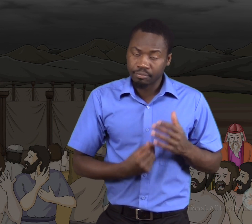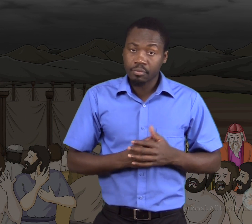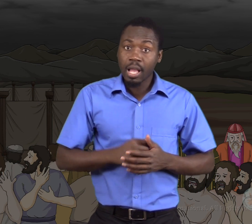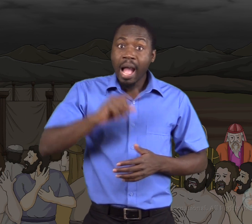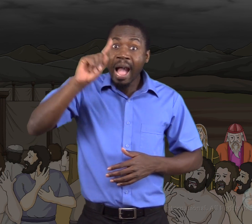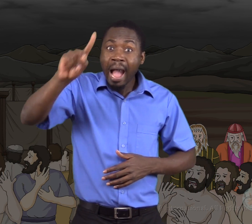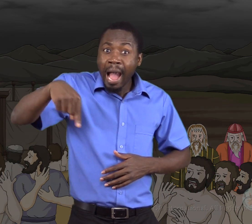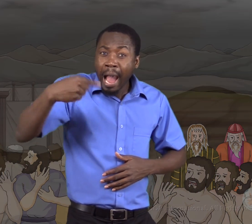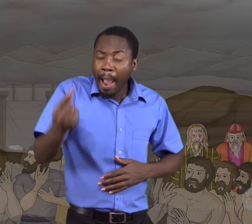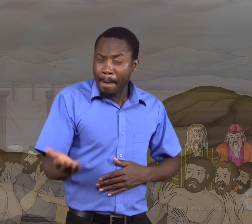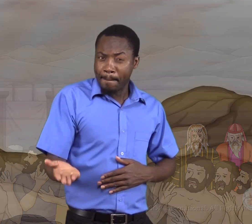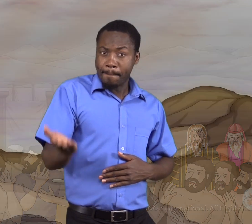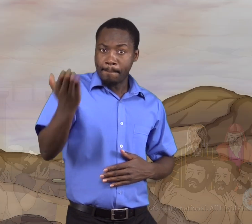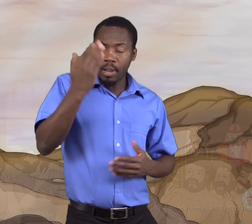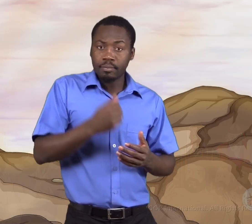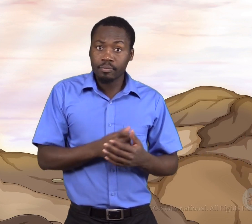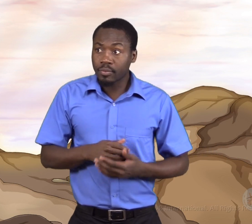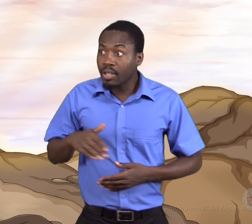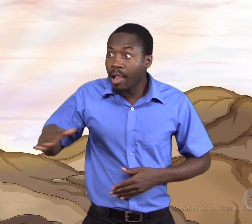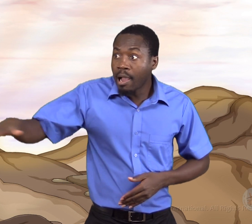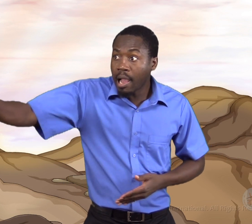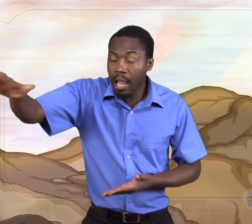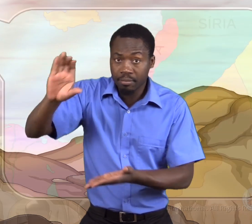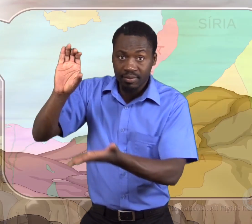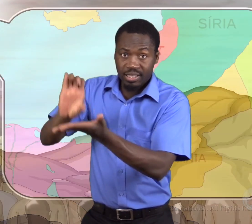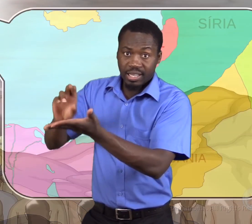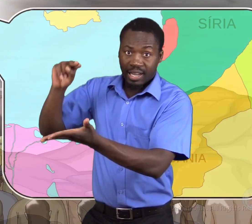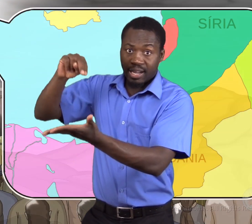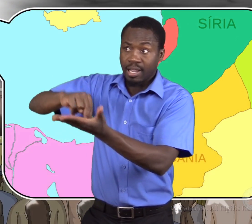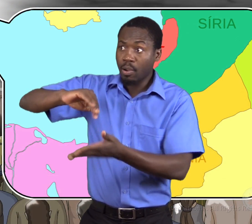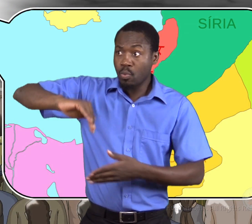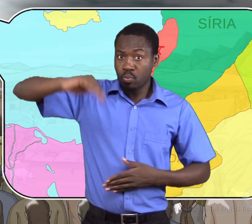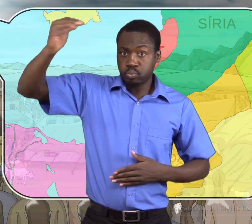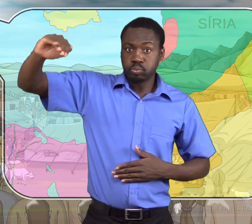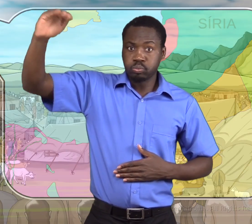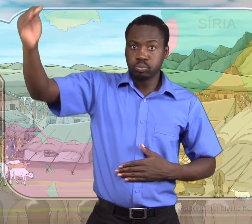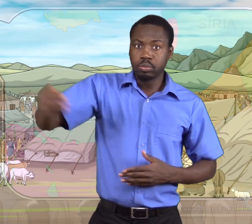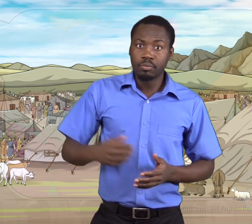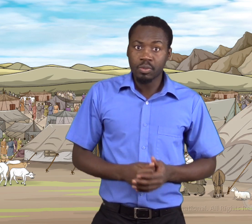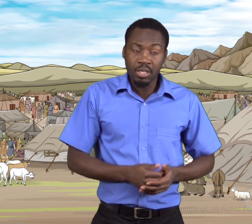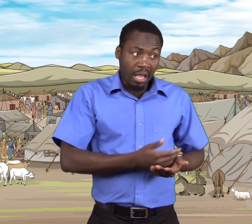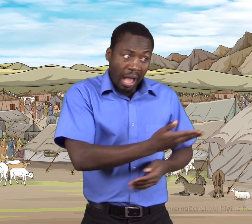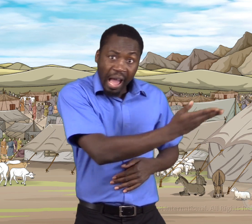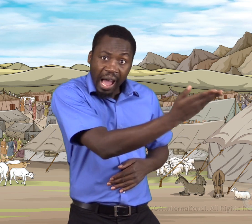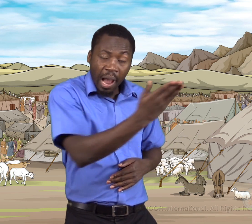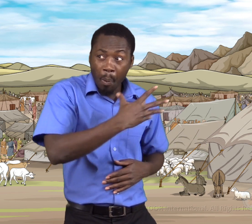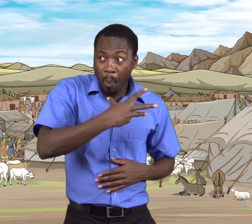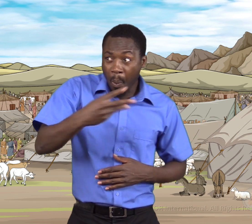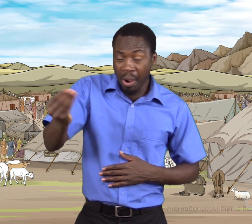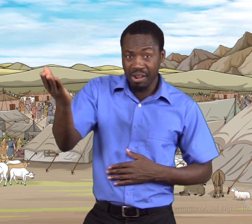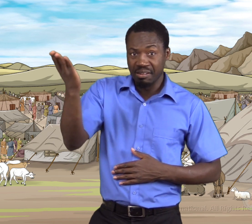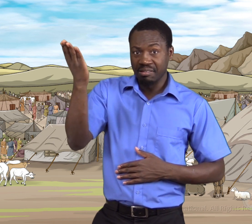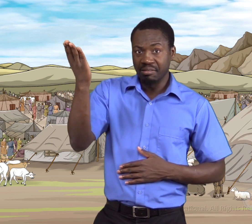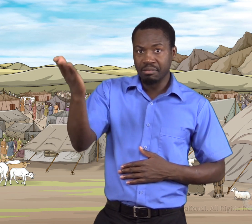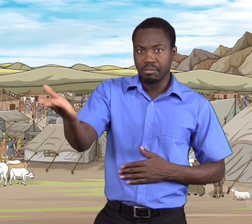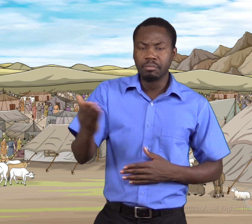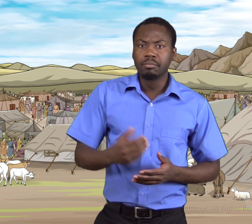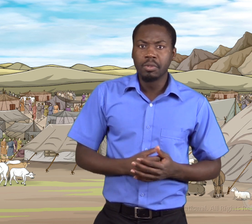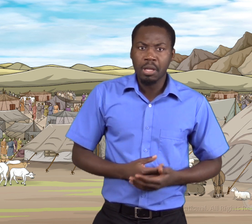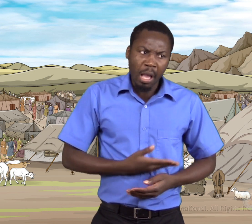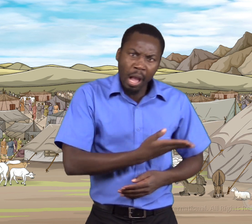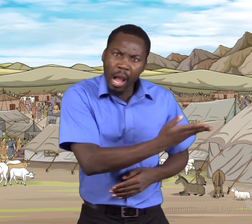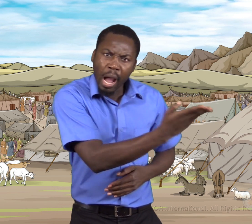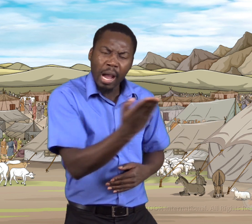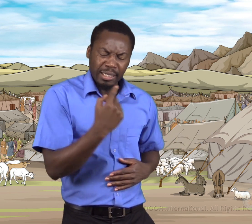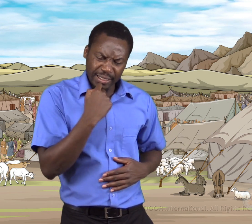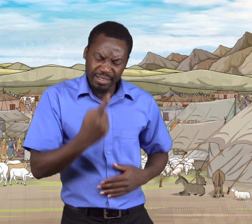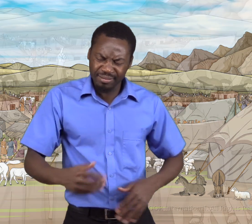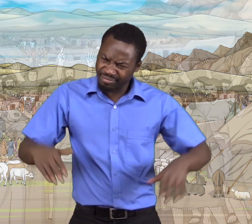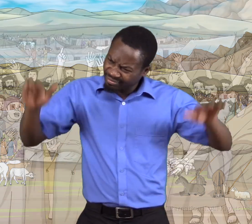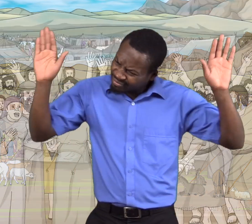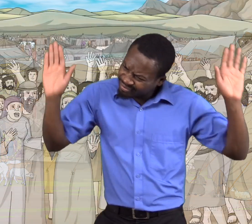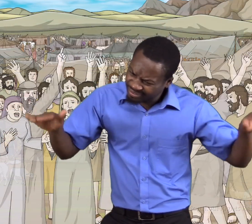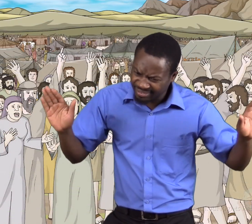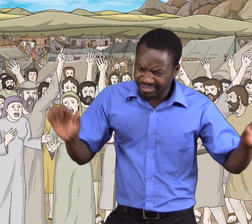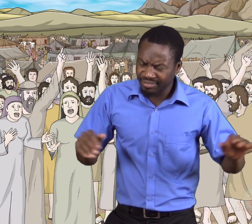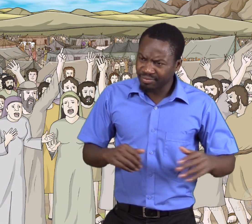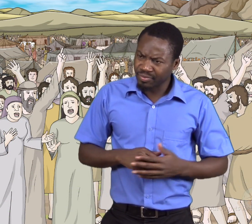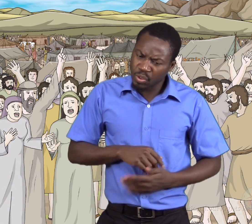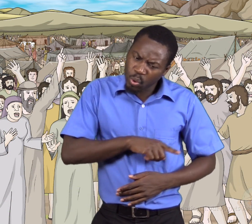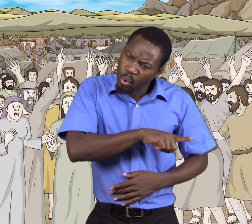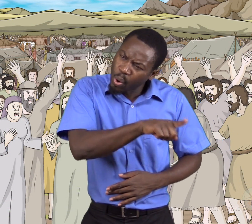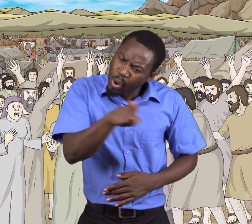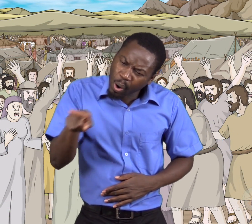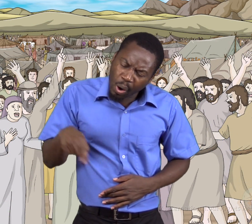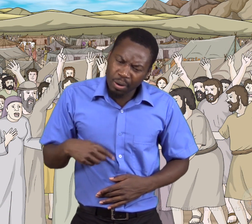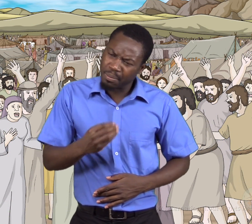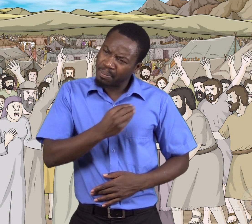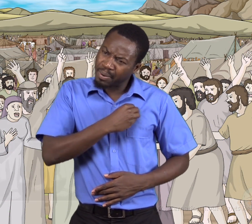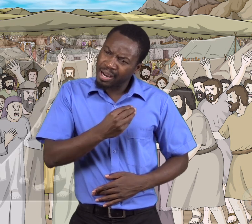Early the next morning they got up and went up toward the ridge of the hill country.